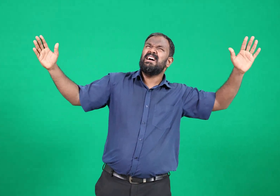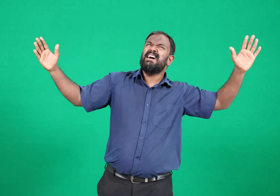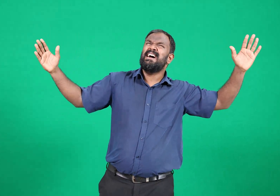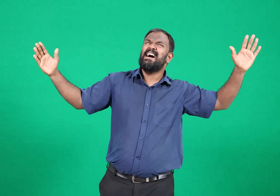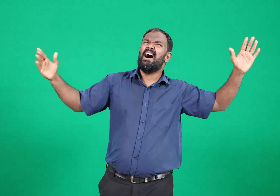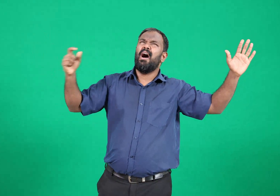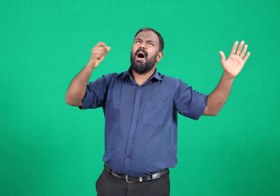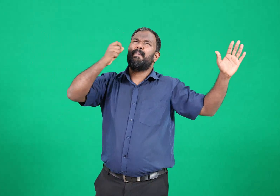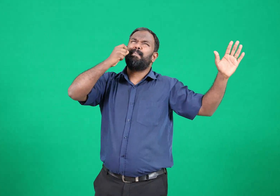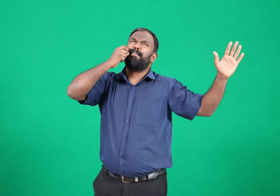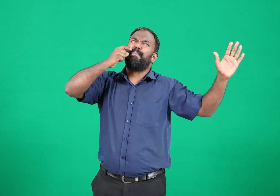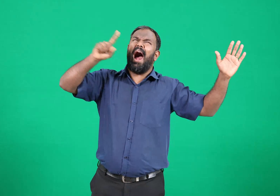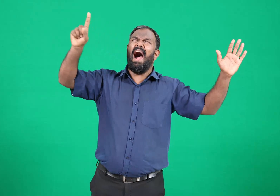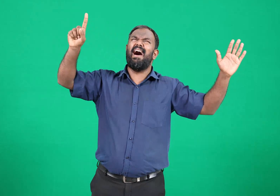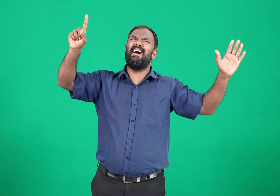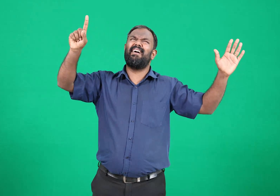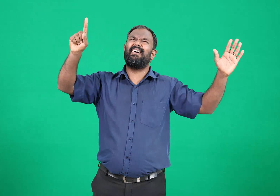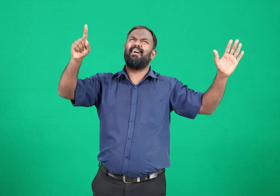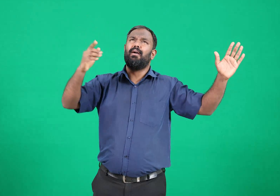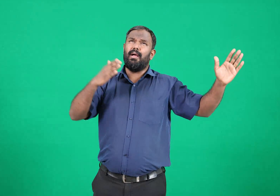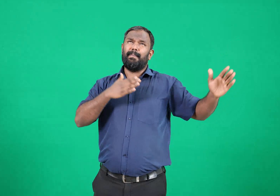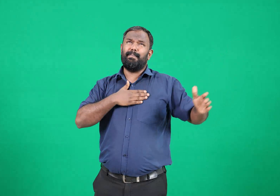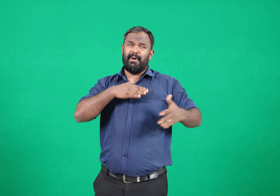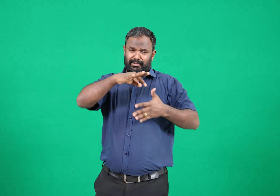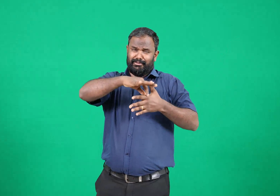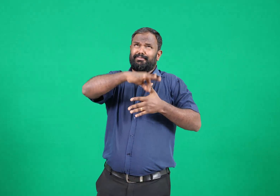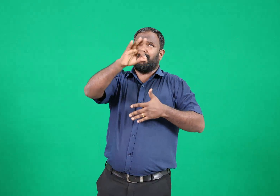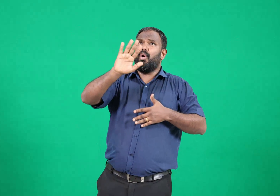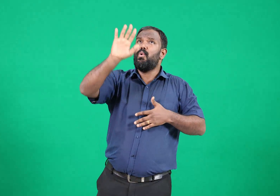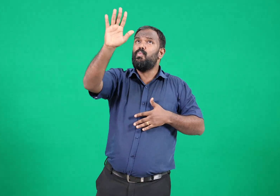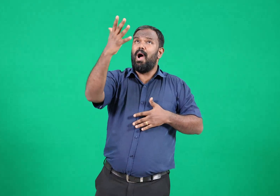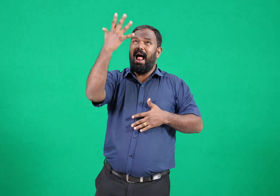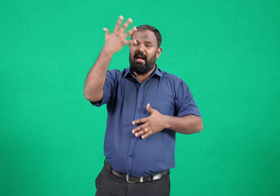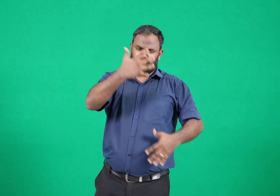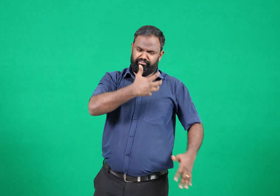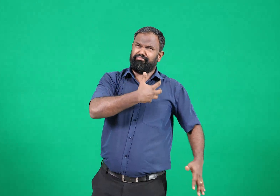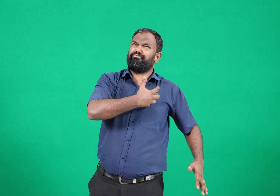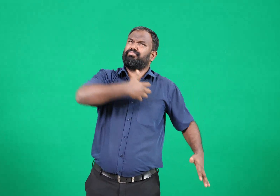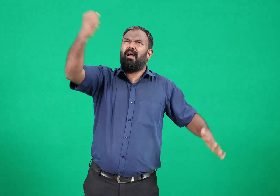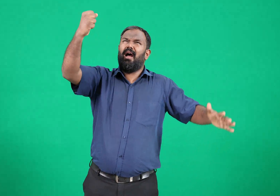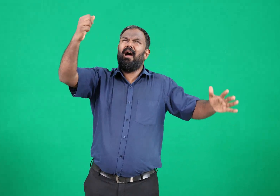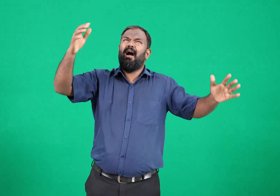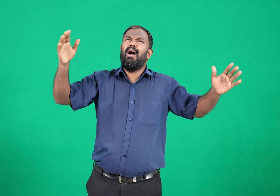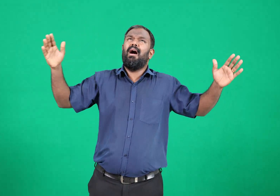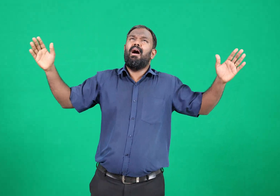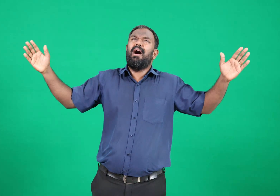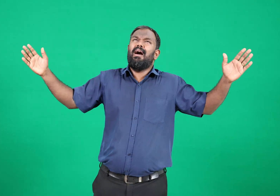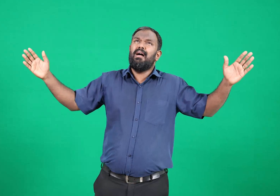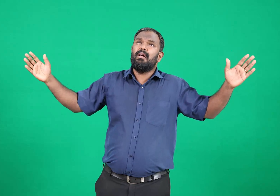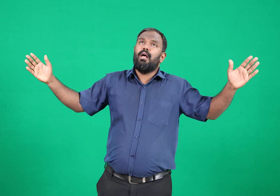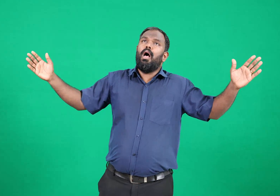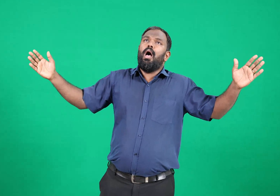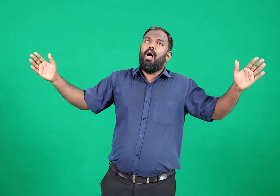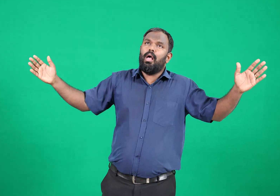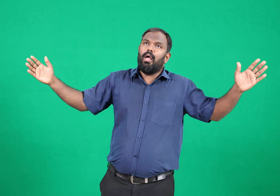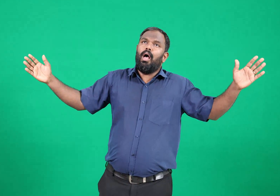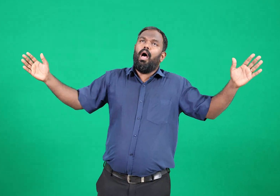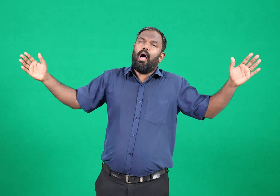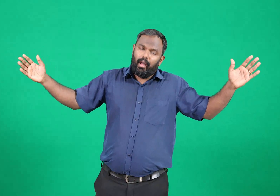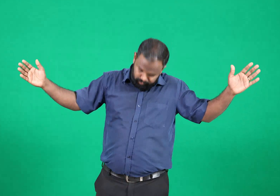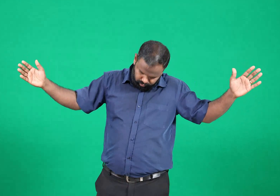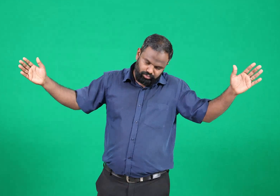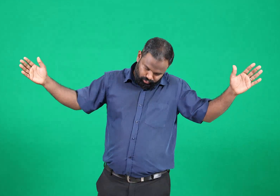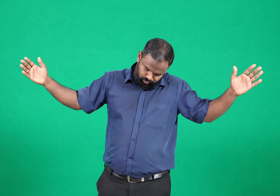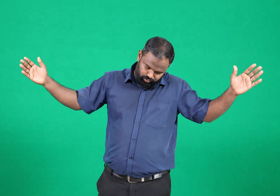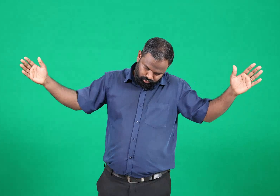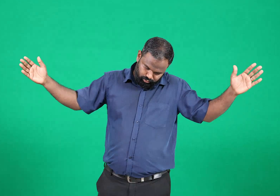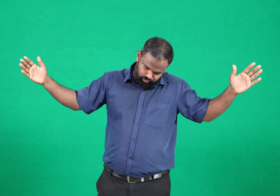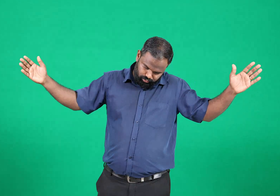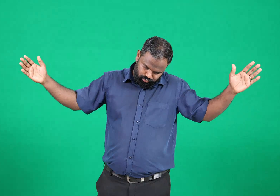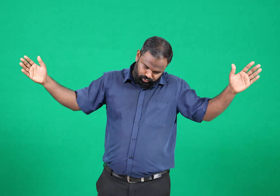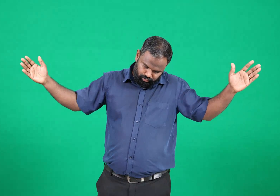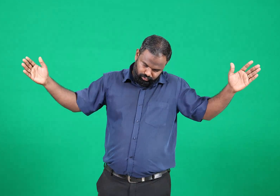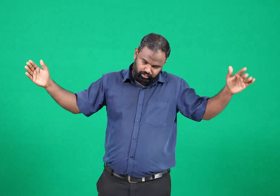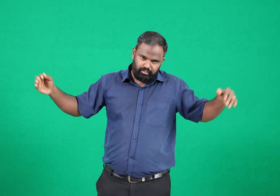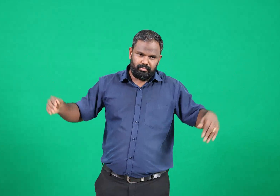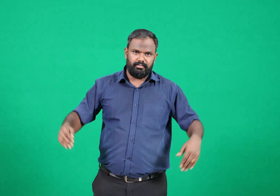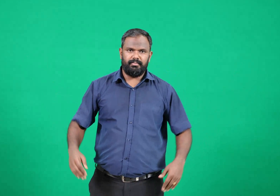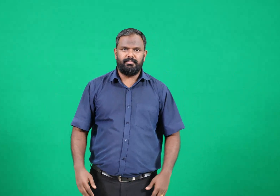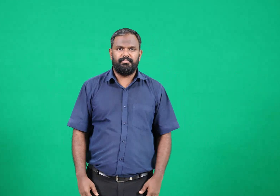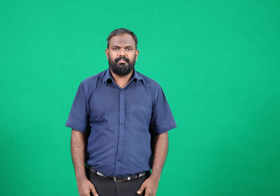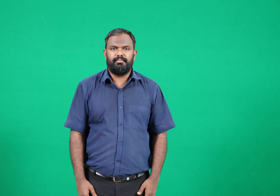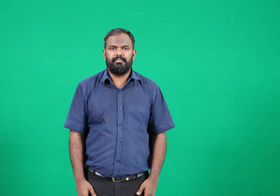And when He had said this, He breathed His last.